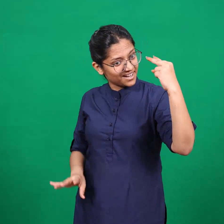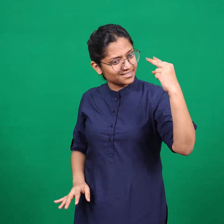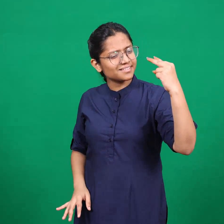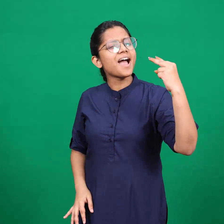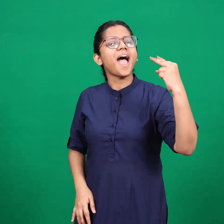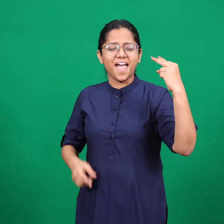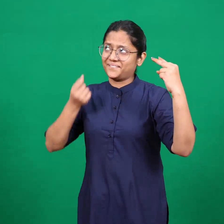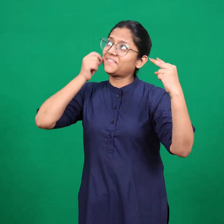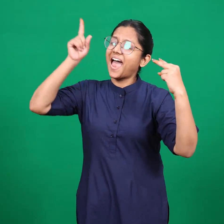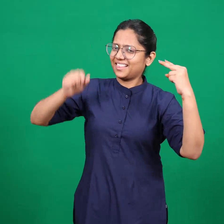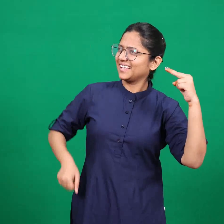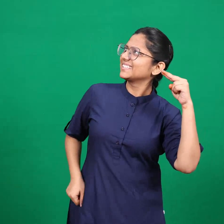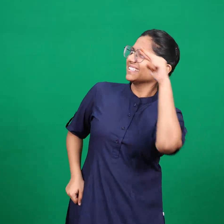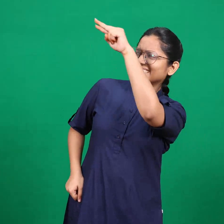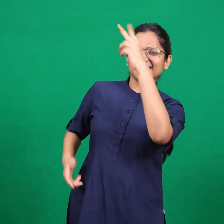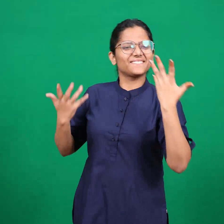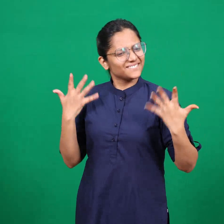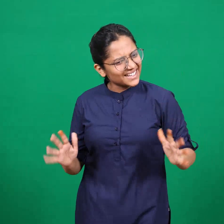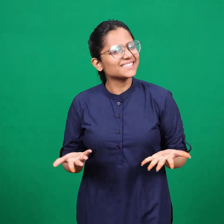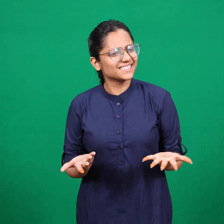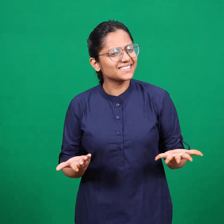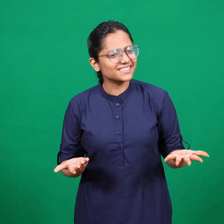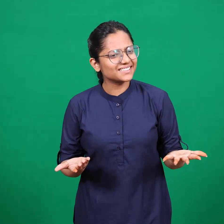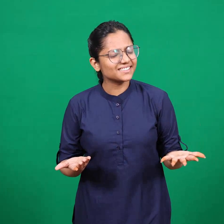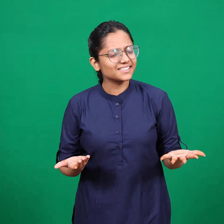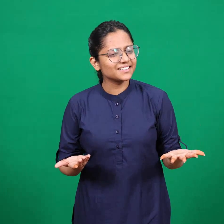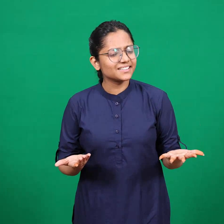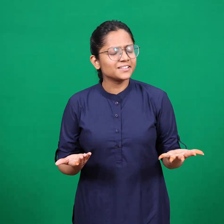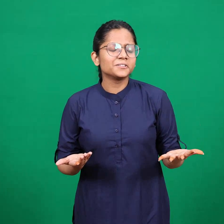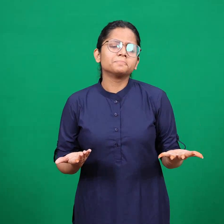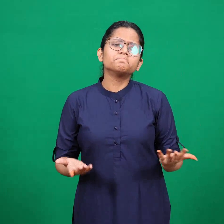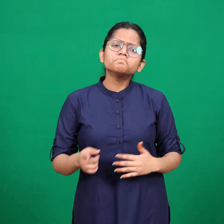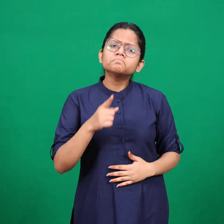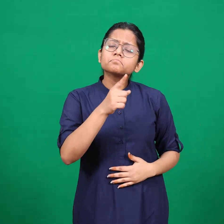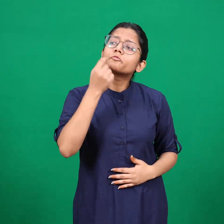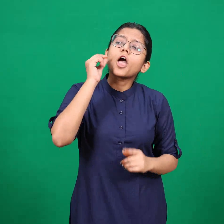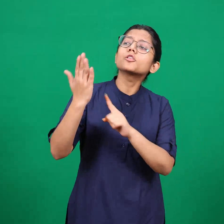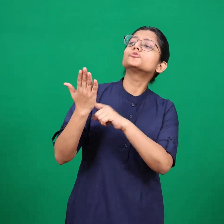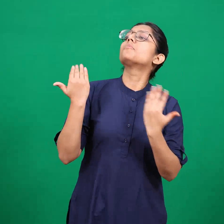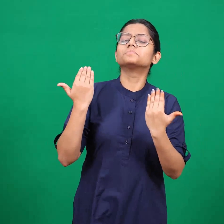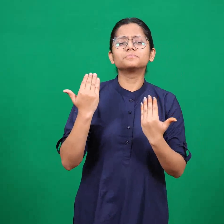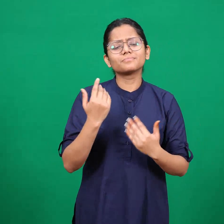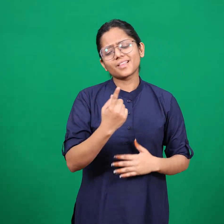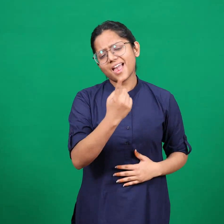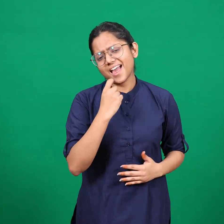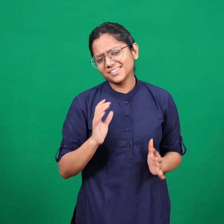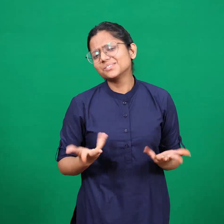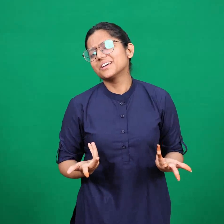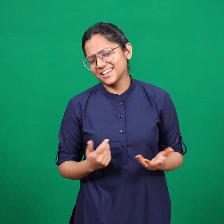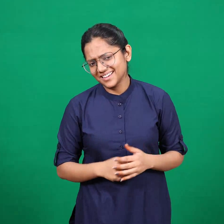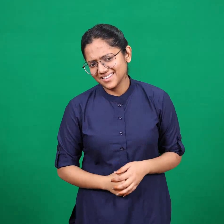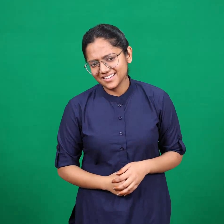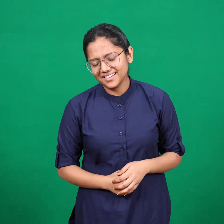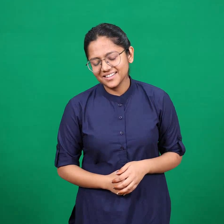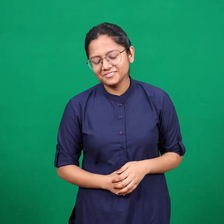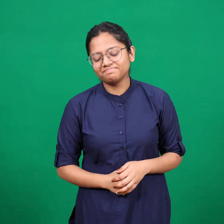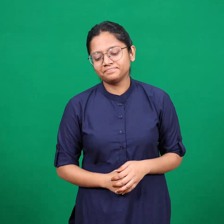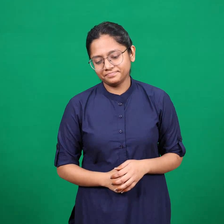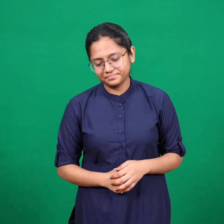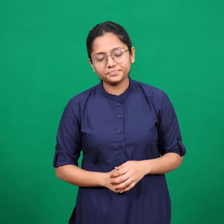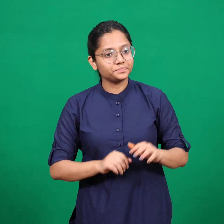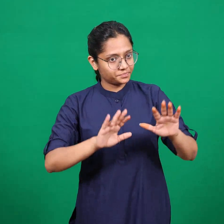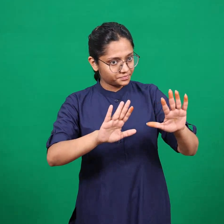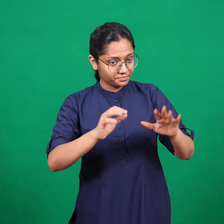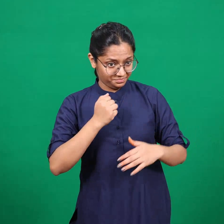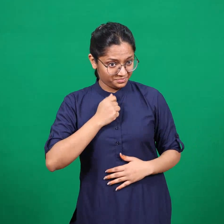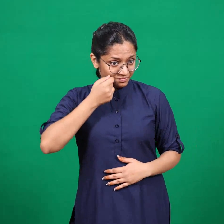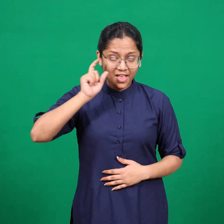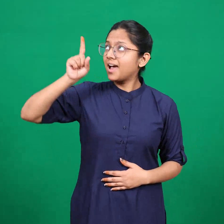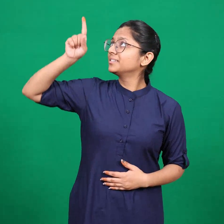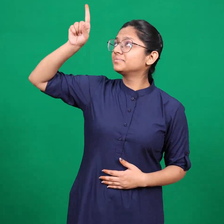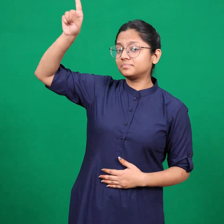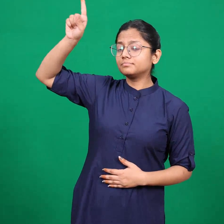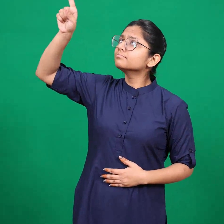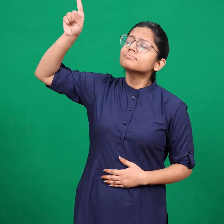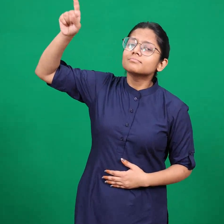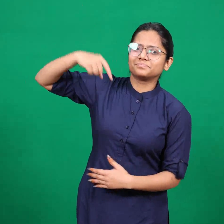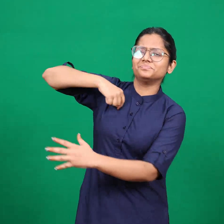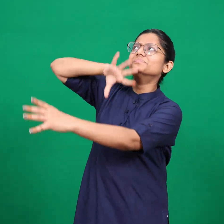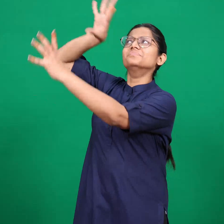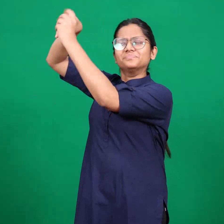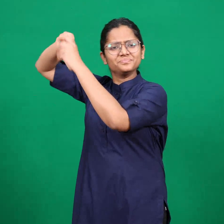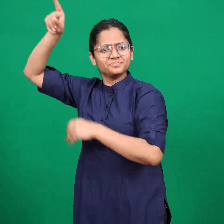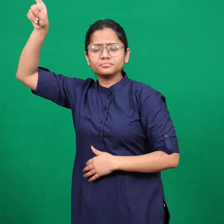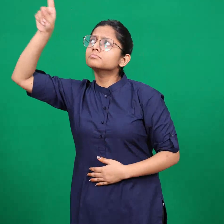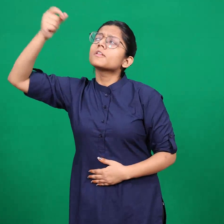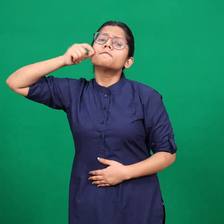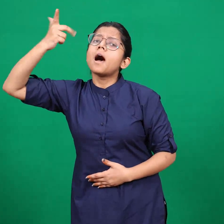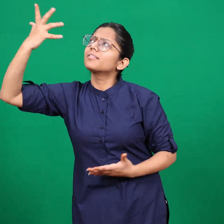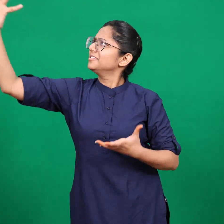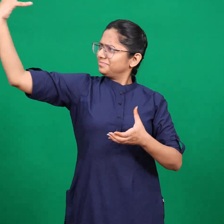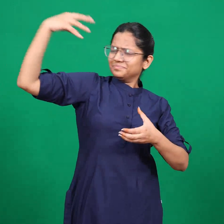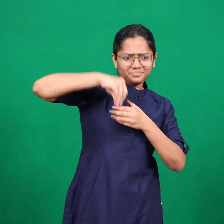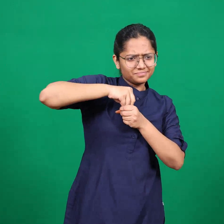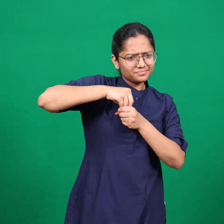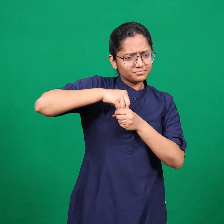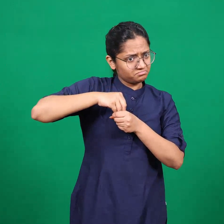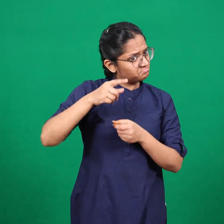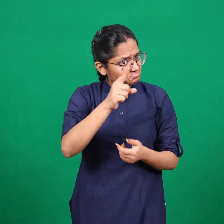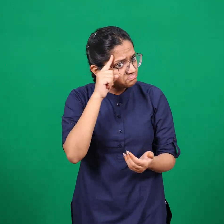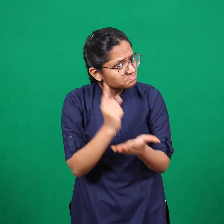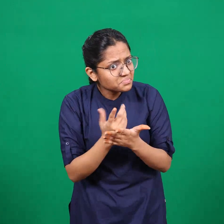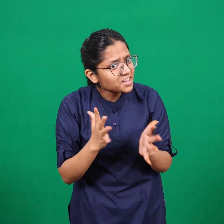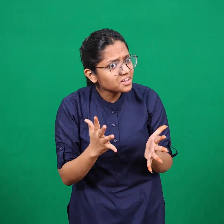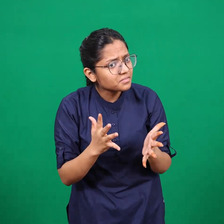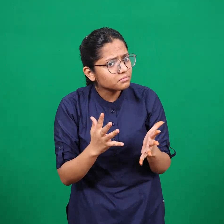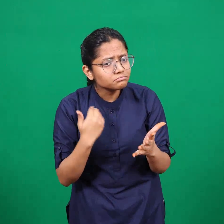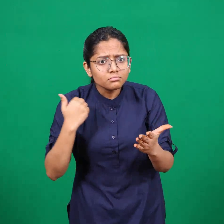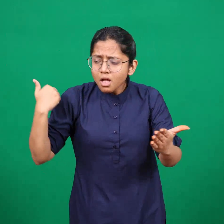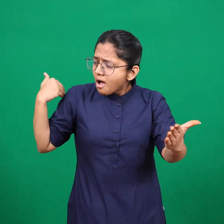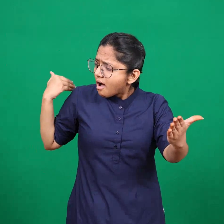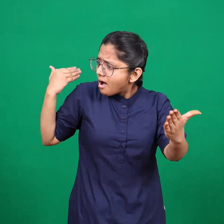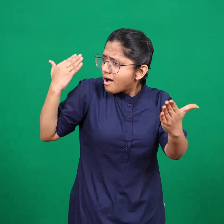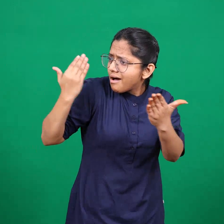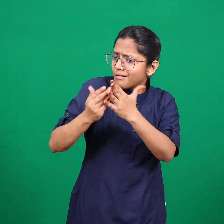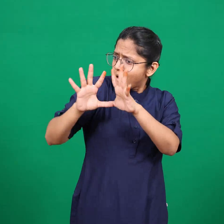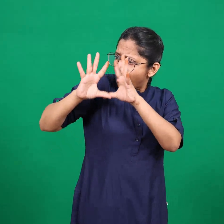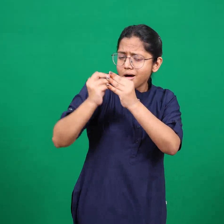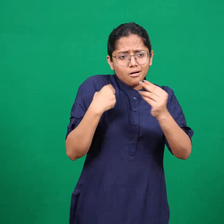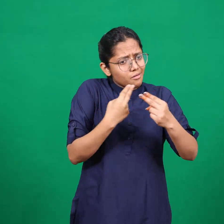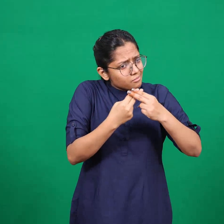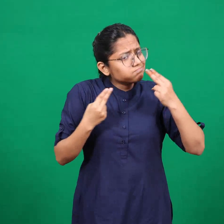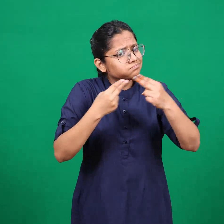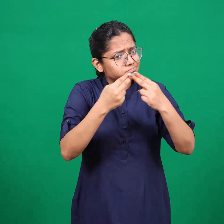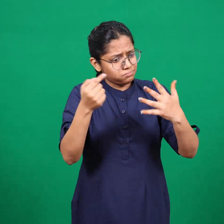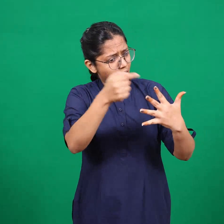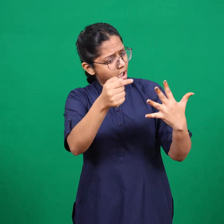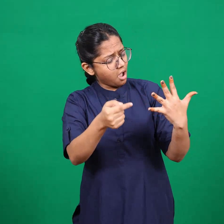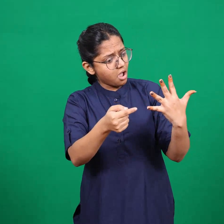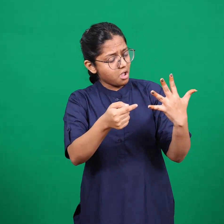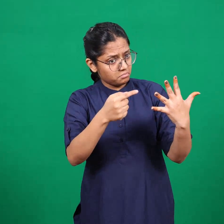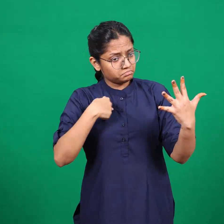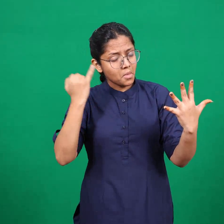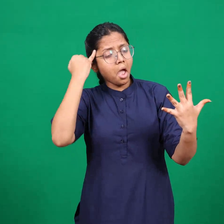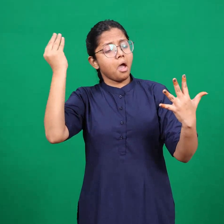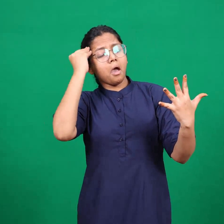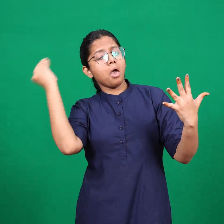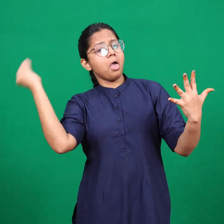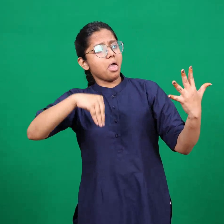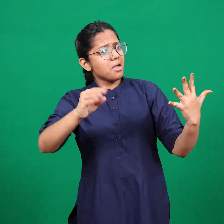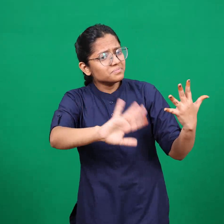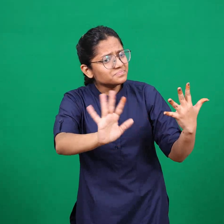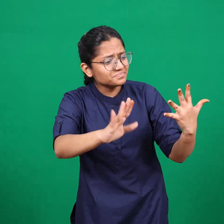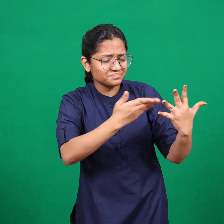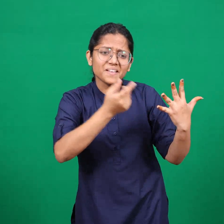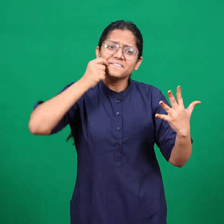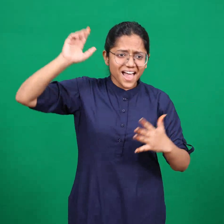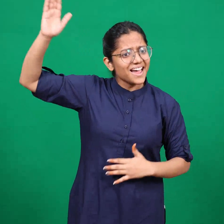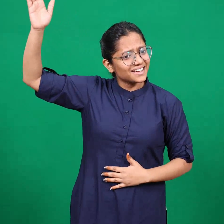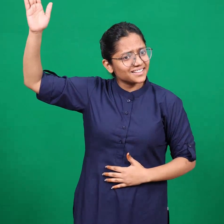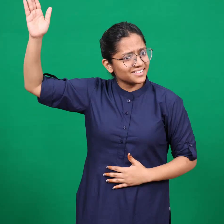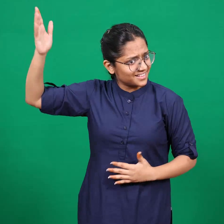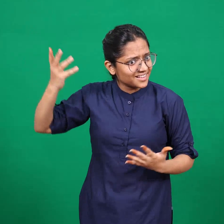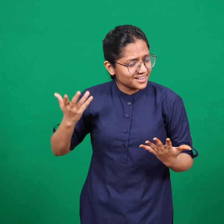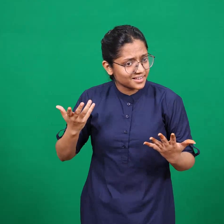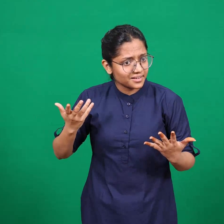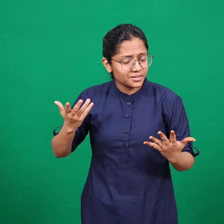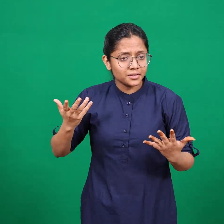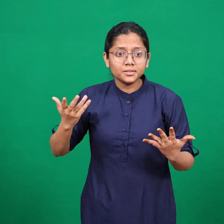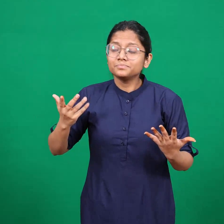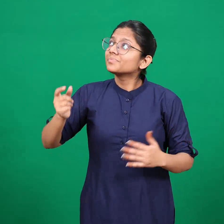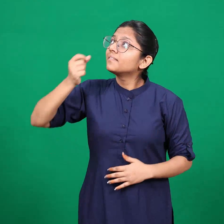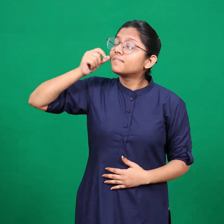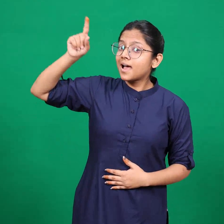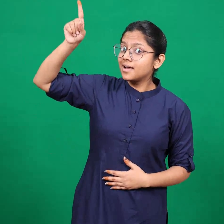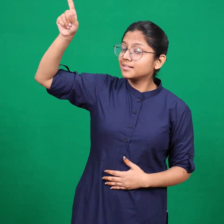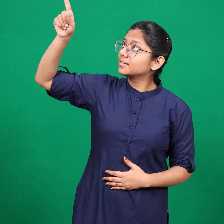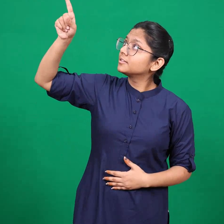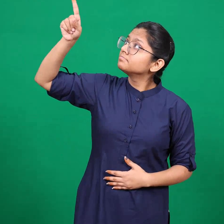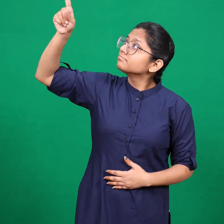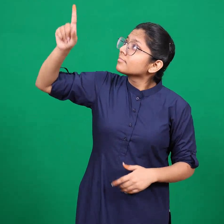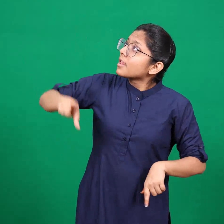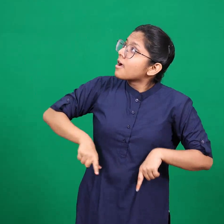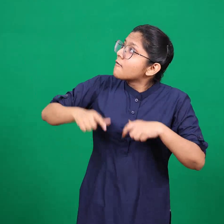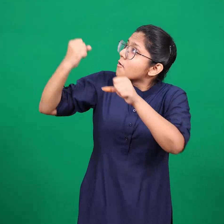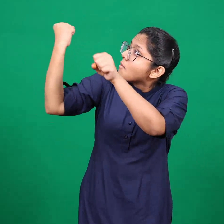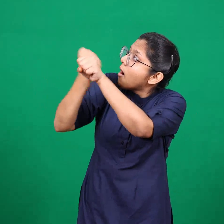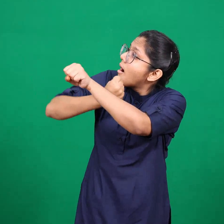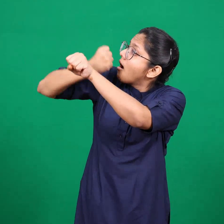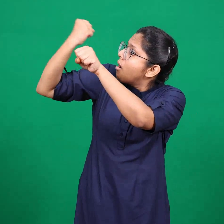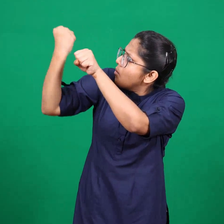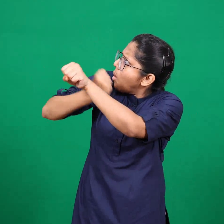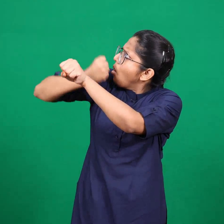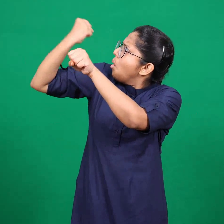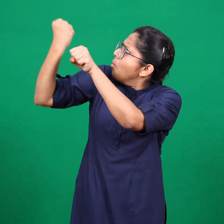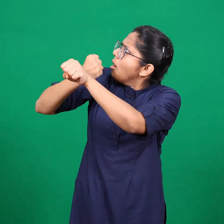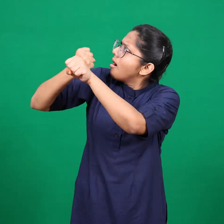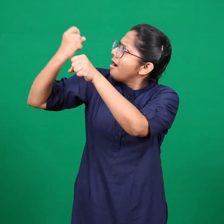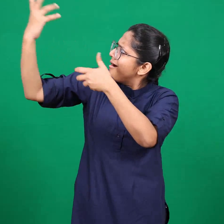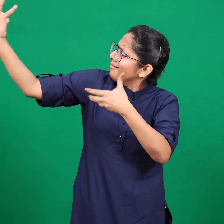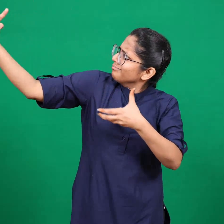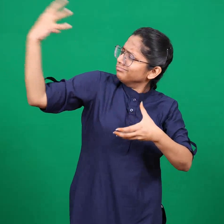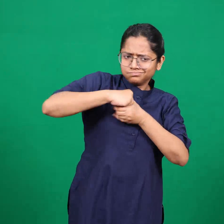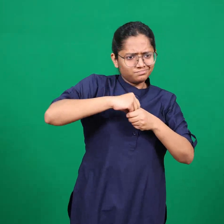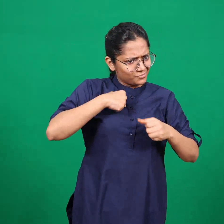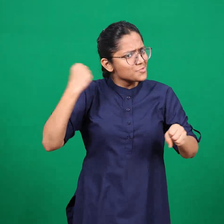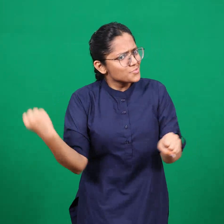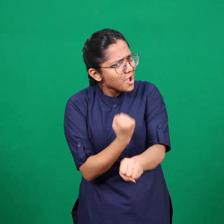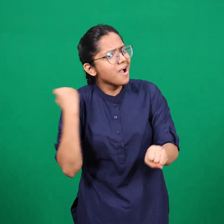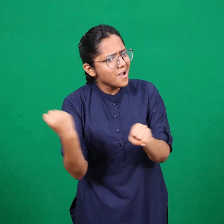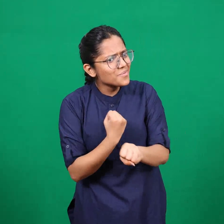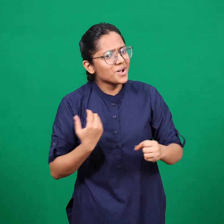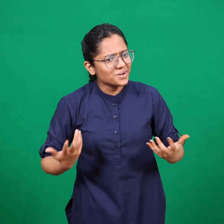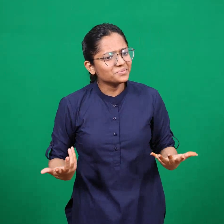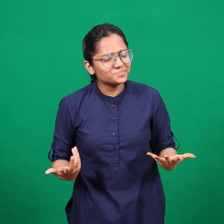How can you say, ' Show us the Father '? Do you not believe that I am in the Father and the Father is in Me? The words I say to you, I do not speak on My own.